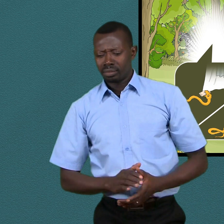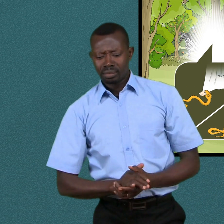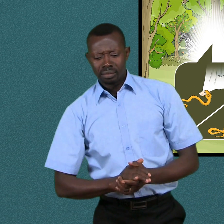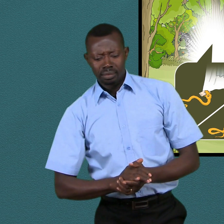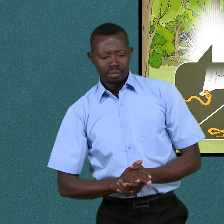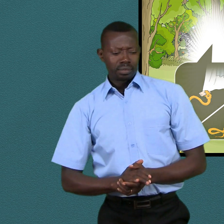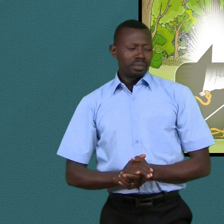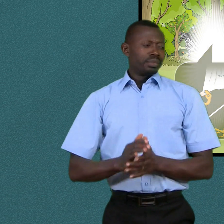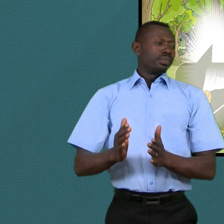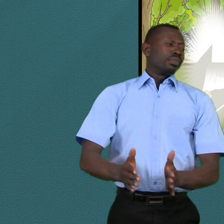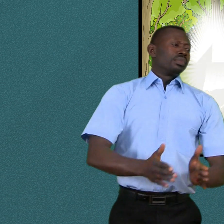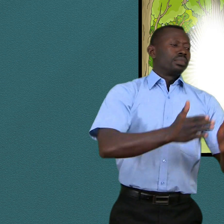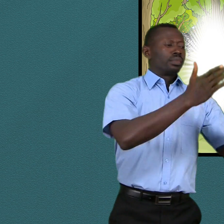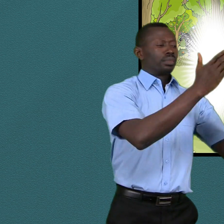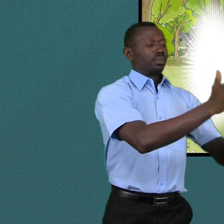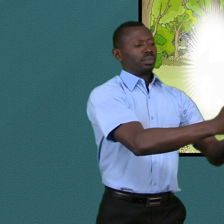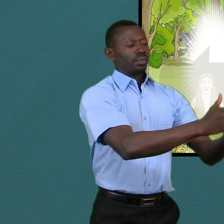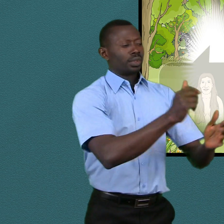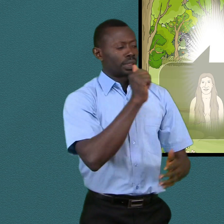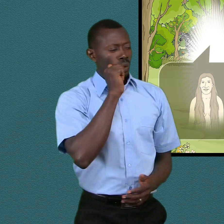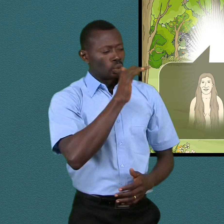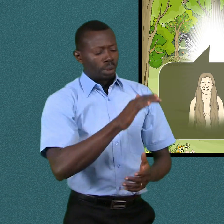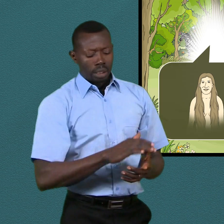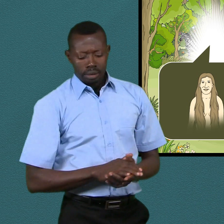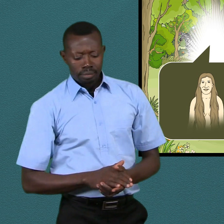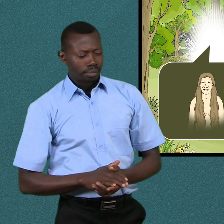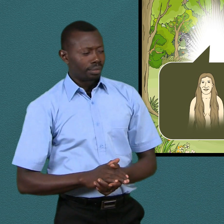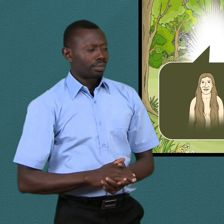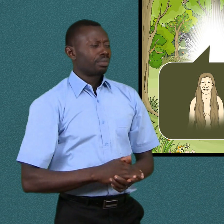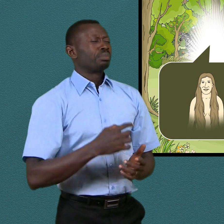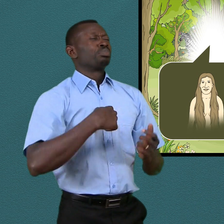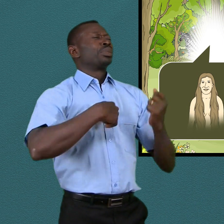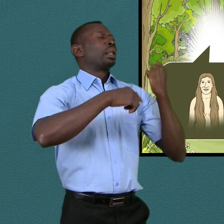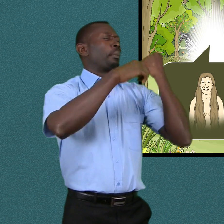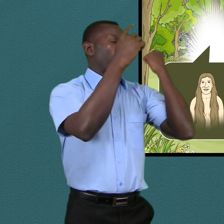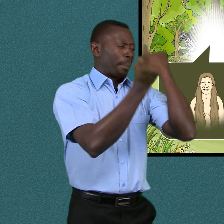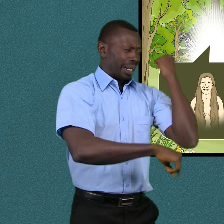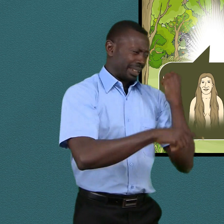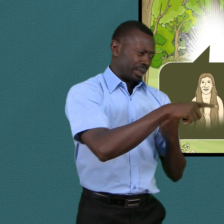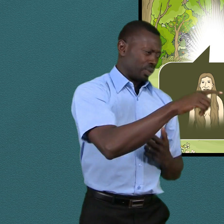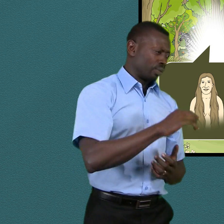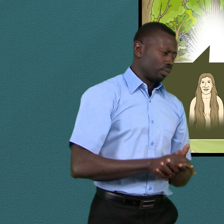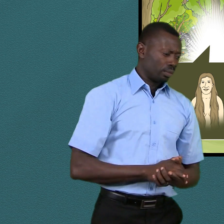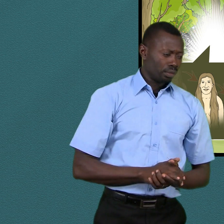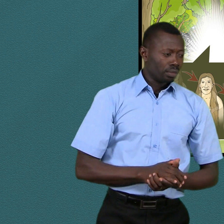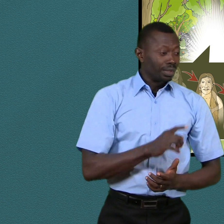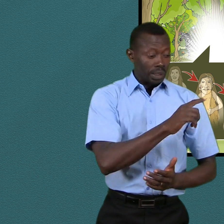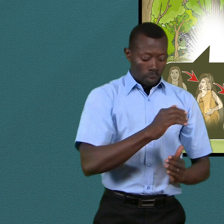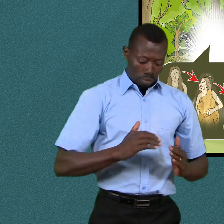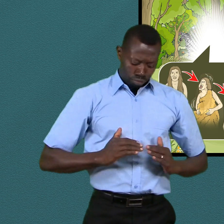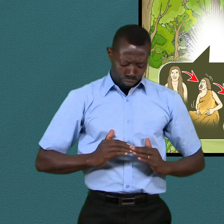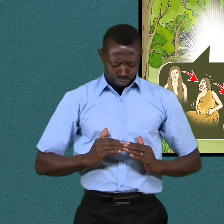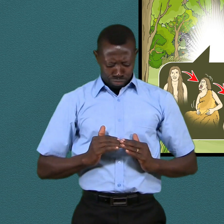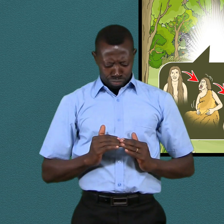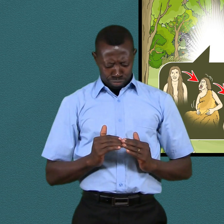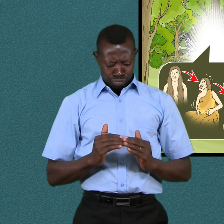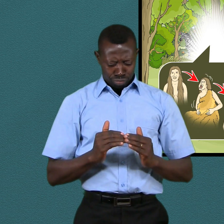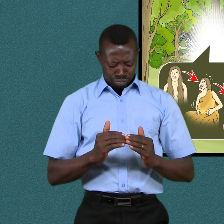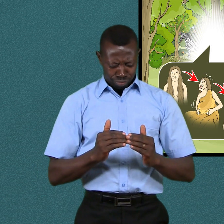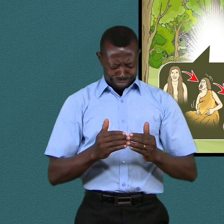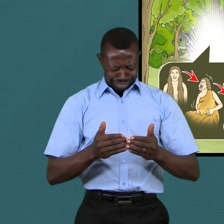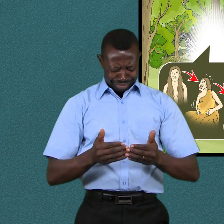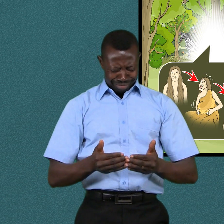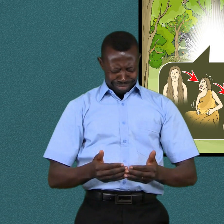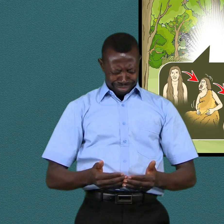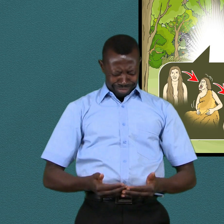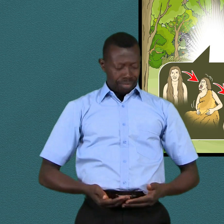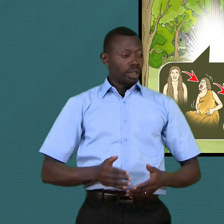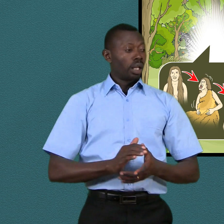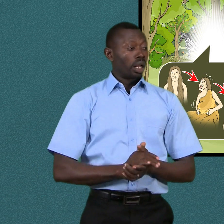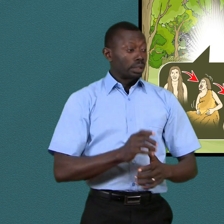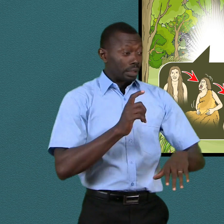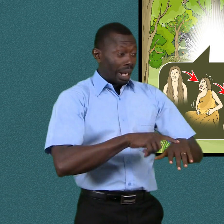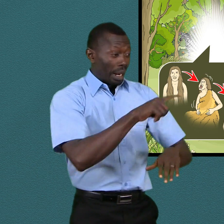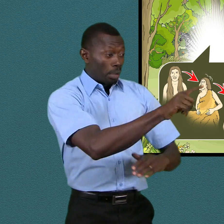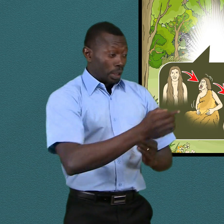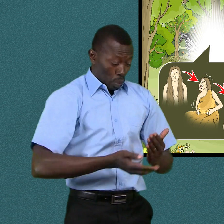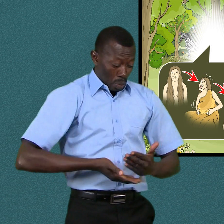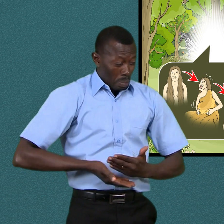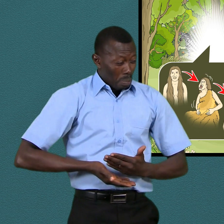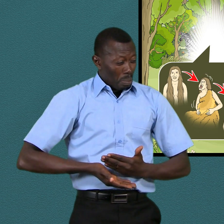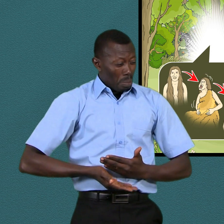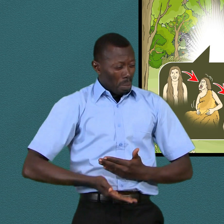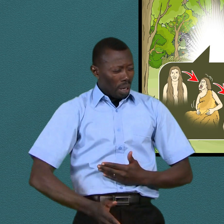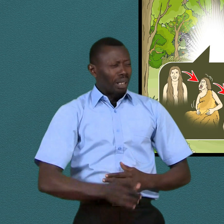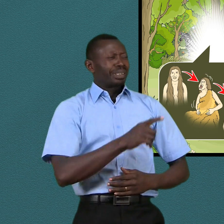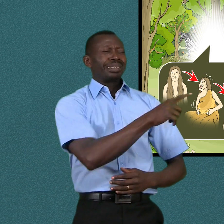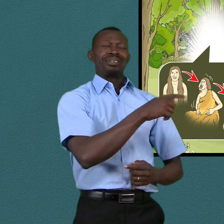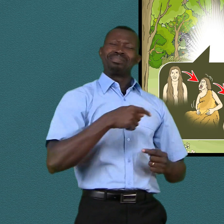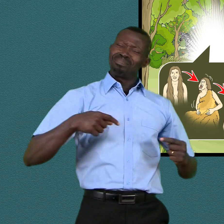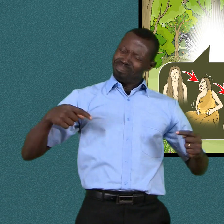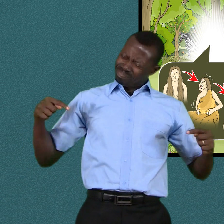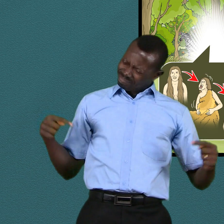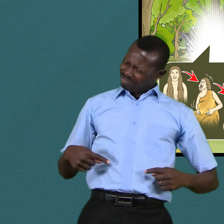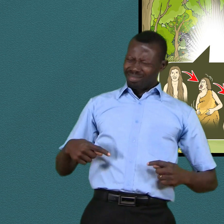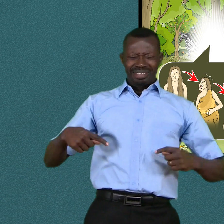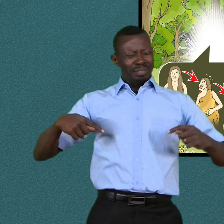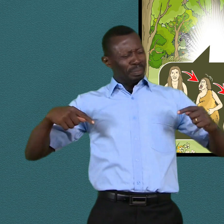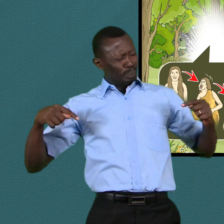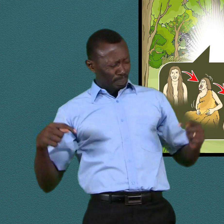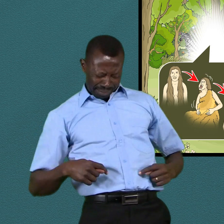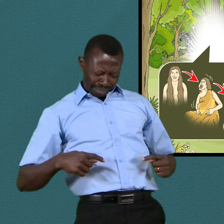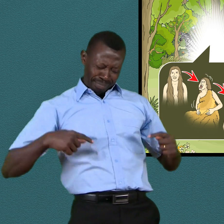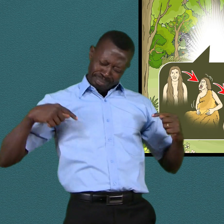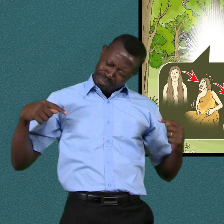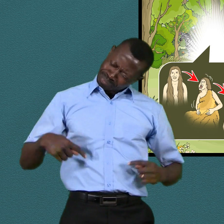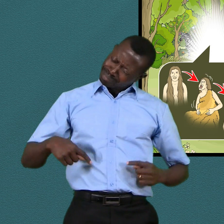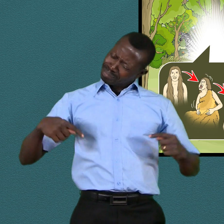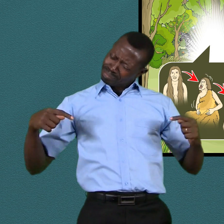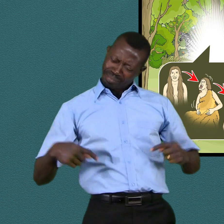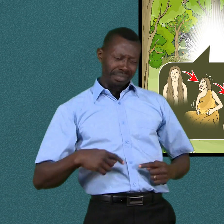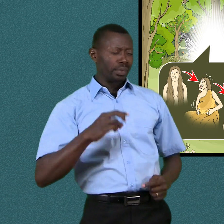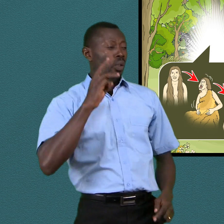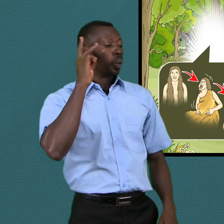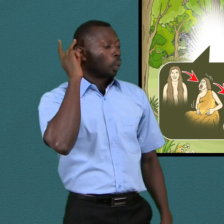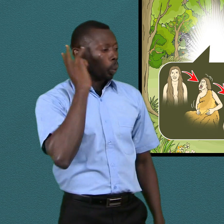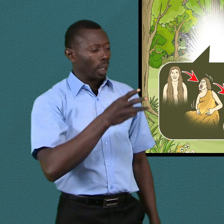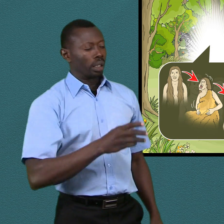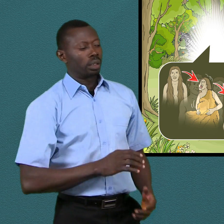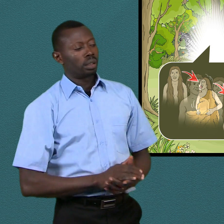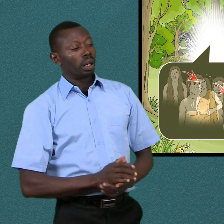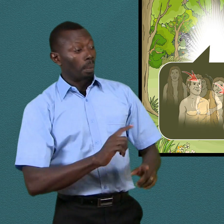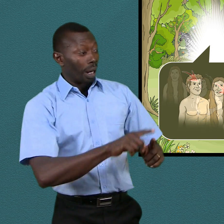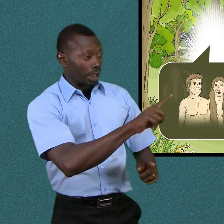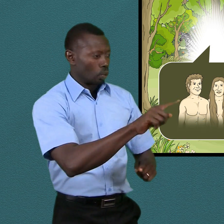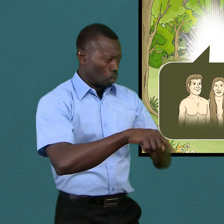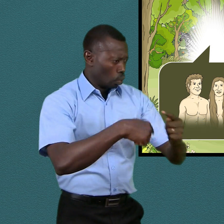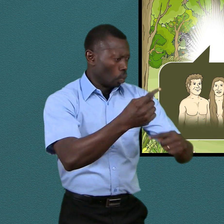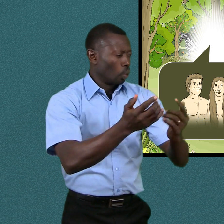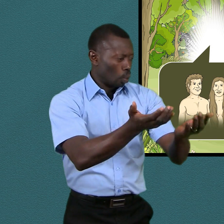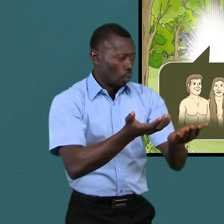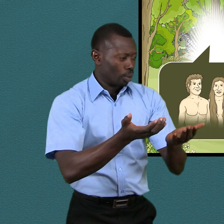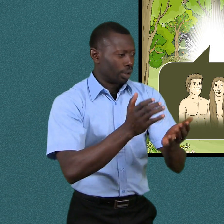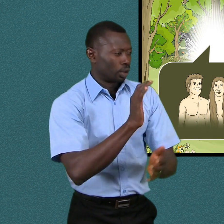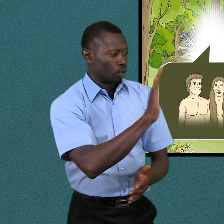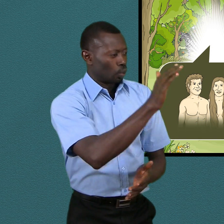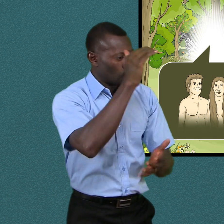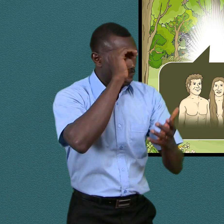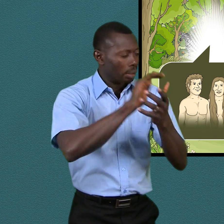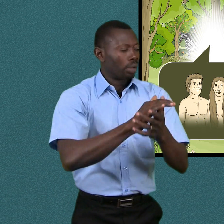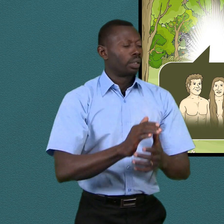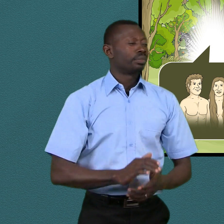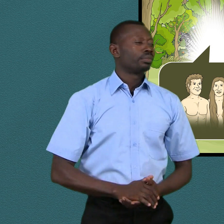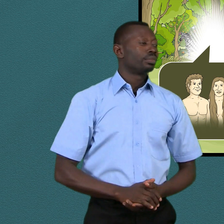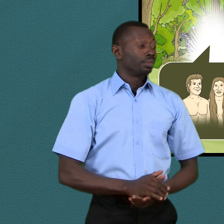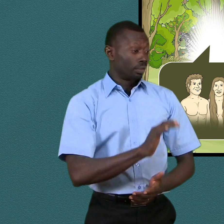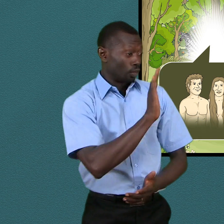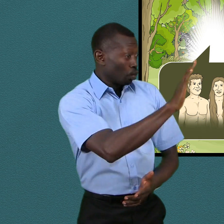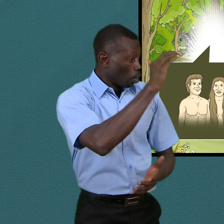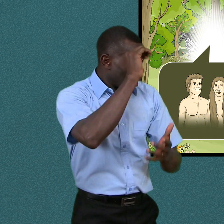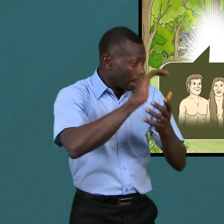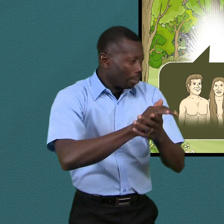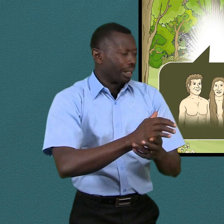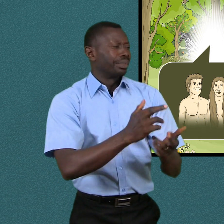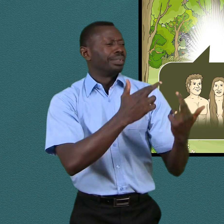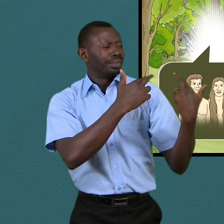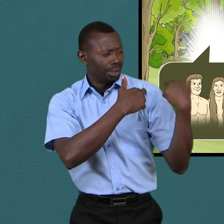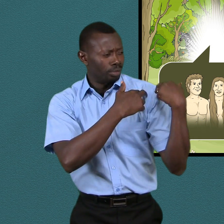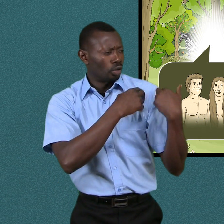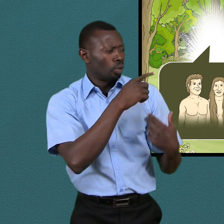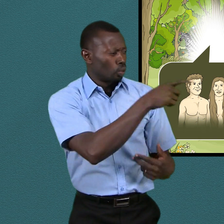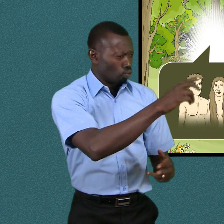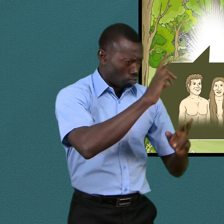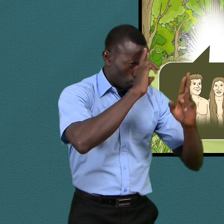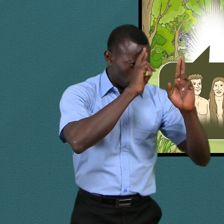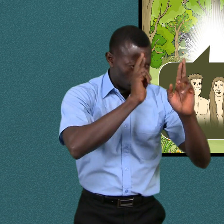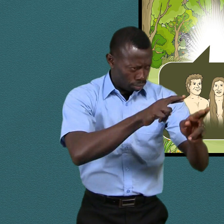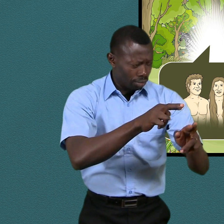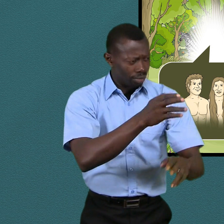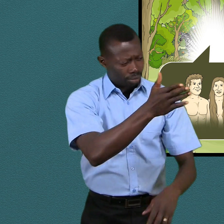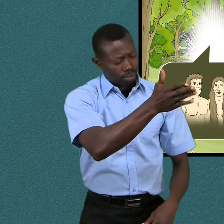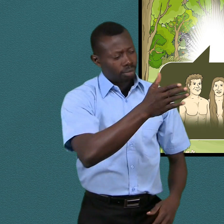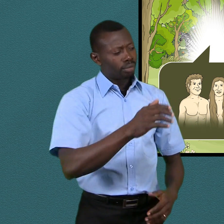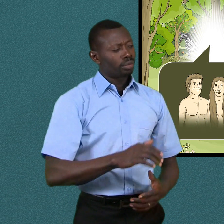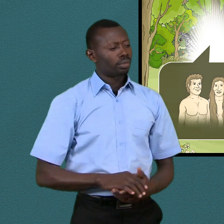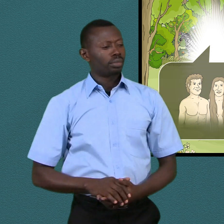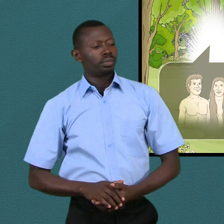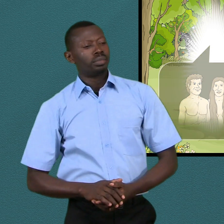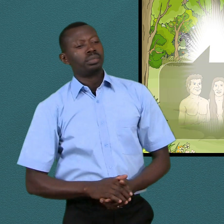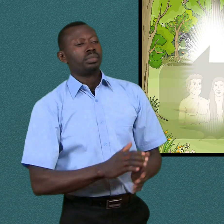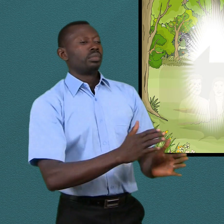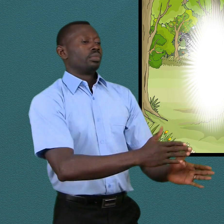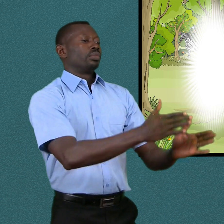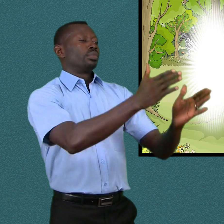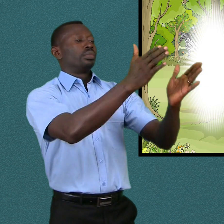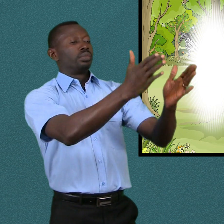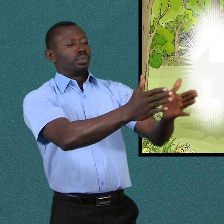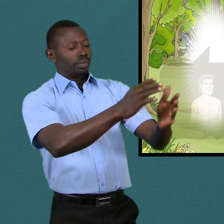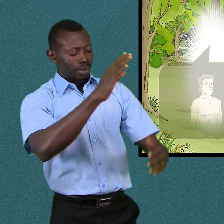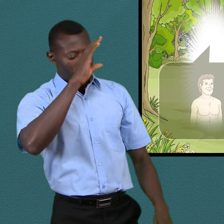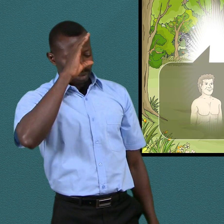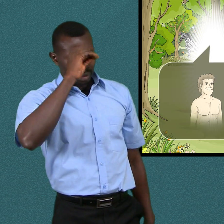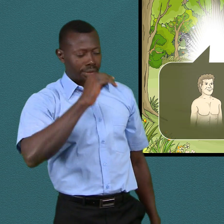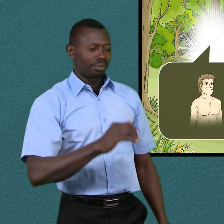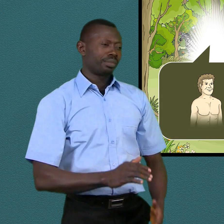To the woman He said: “I will sharply increase your pain in childbirth; in pain you will bring forth children. Your desire will be for your husband, and he will rule over you.”